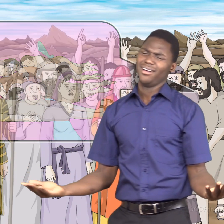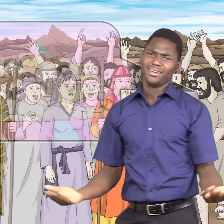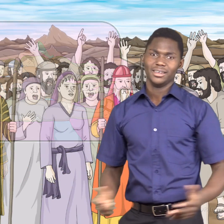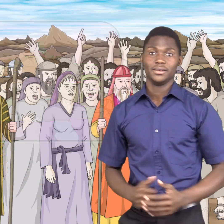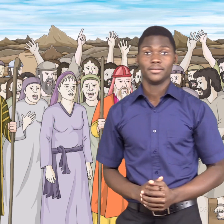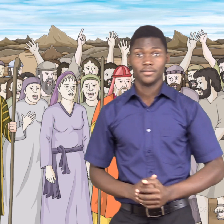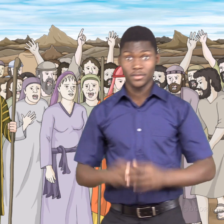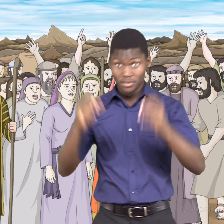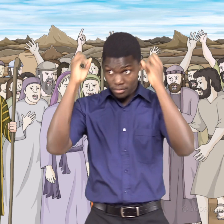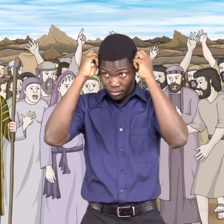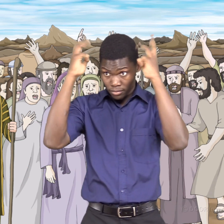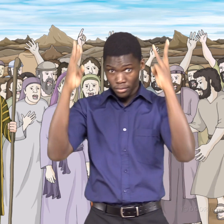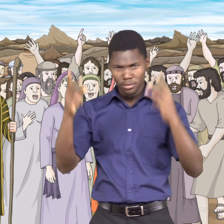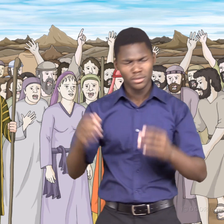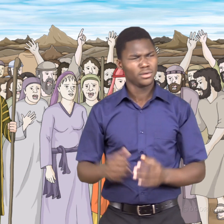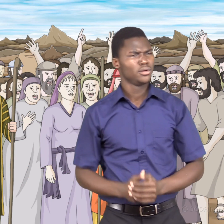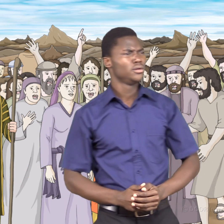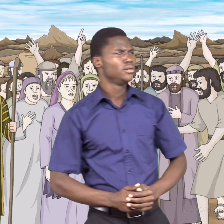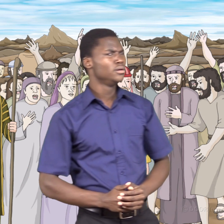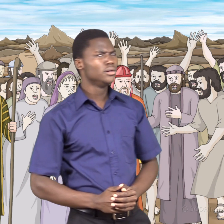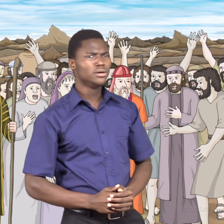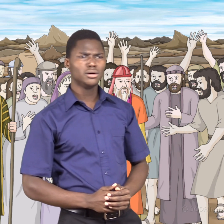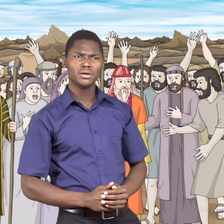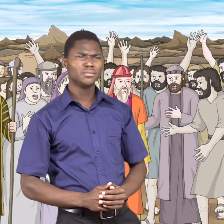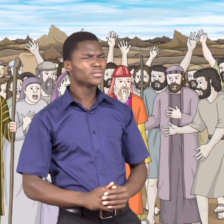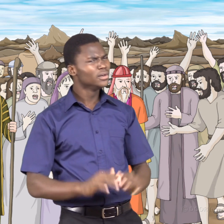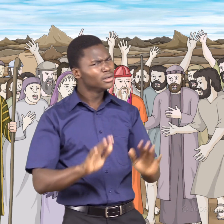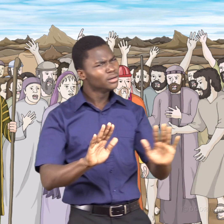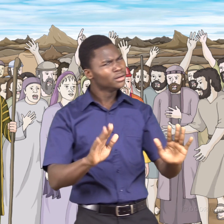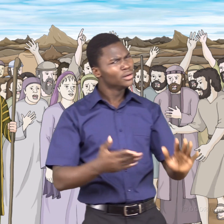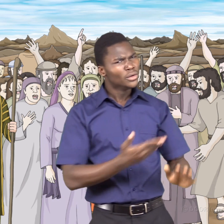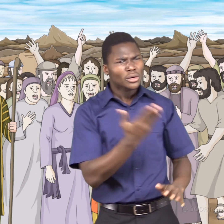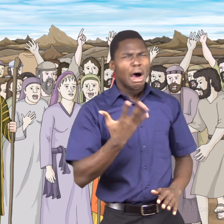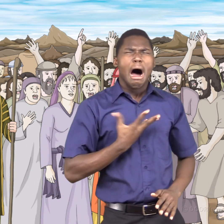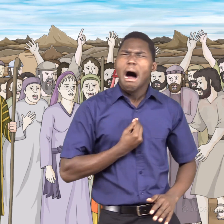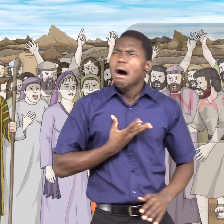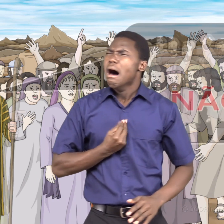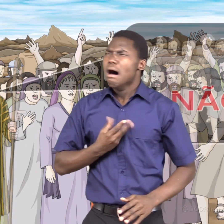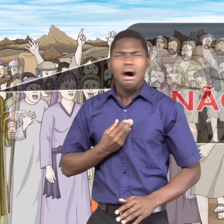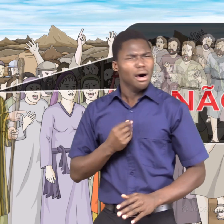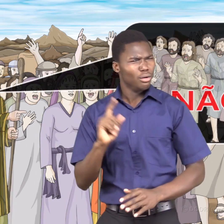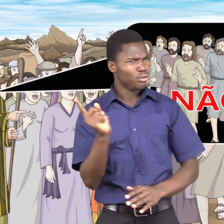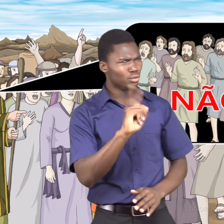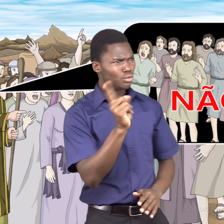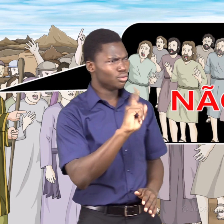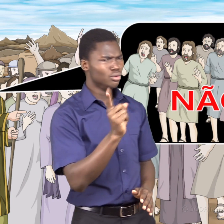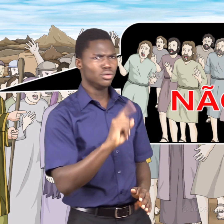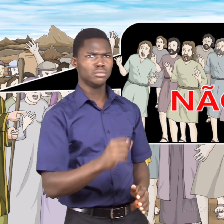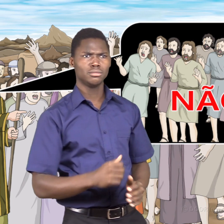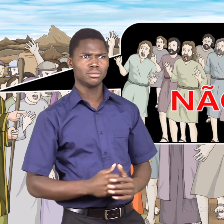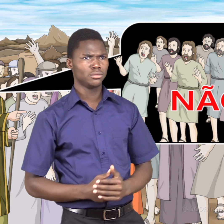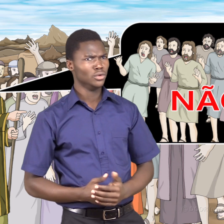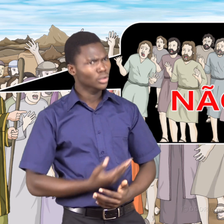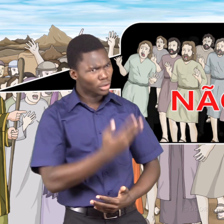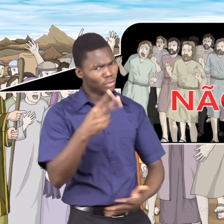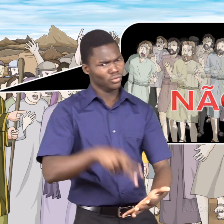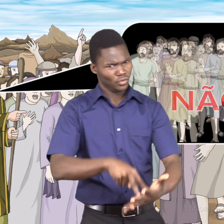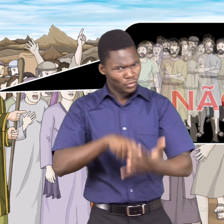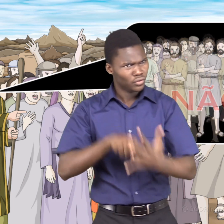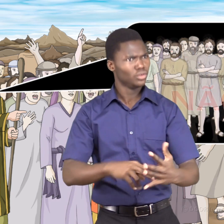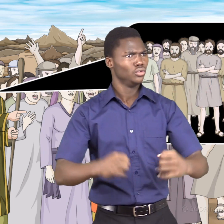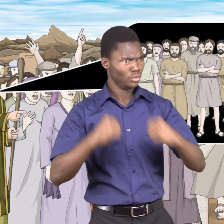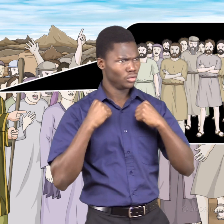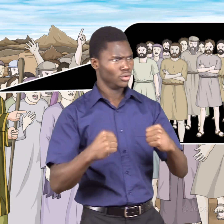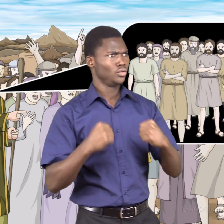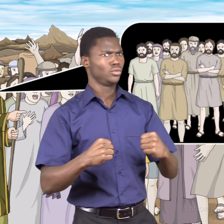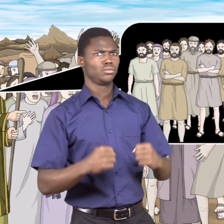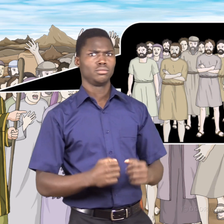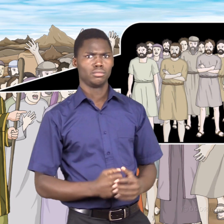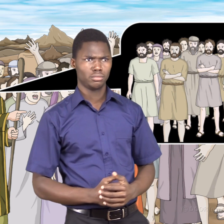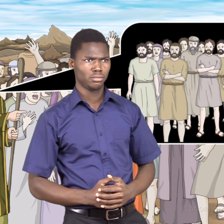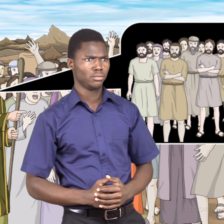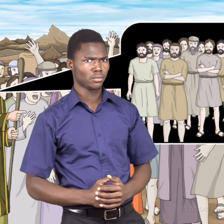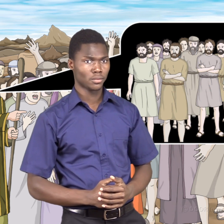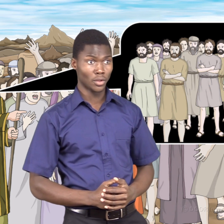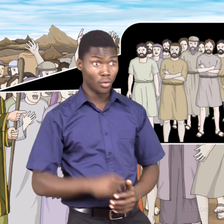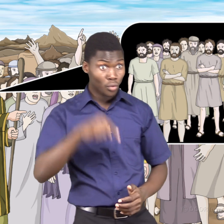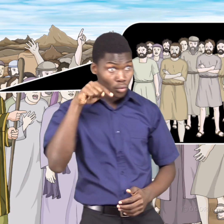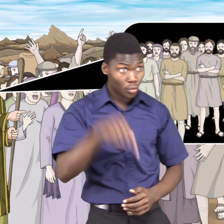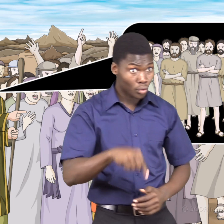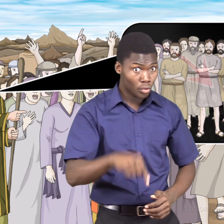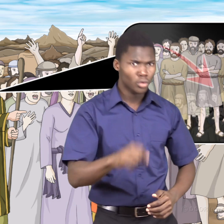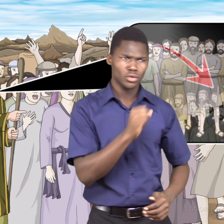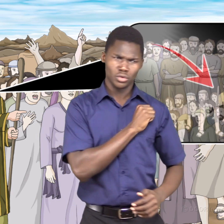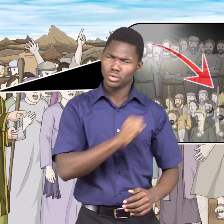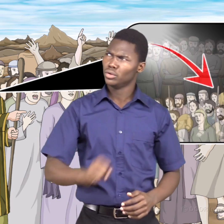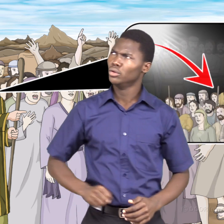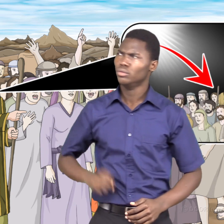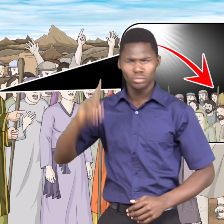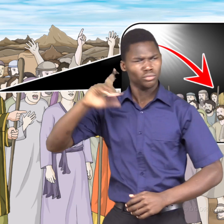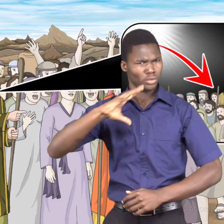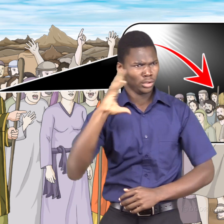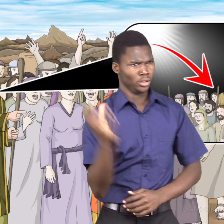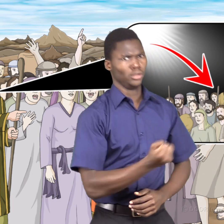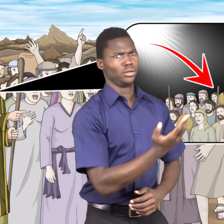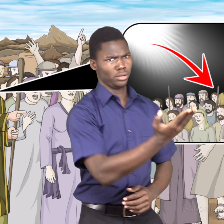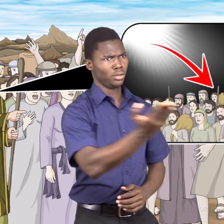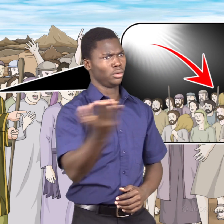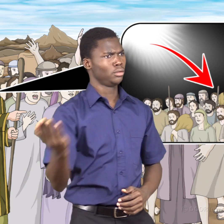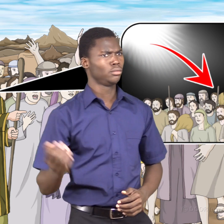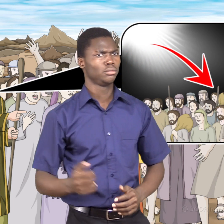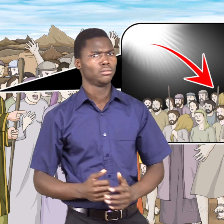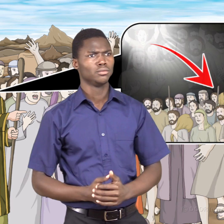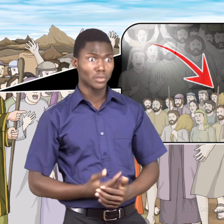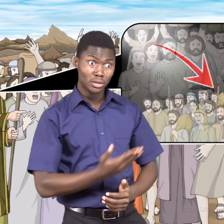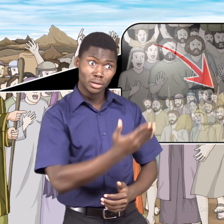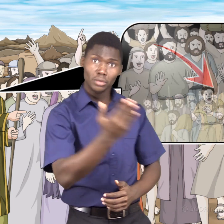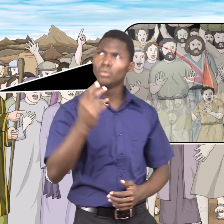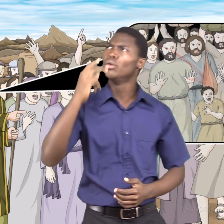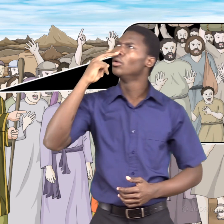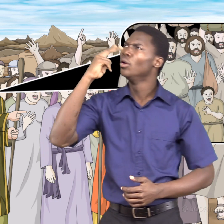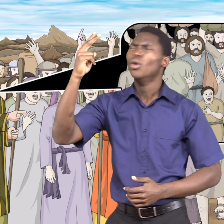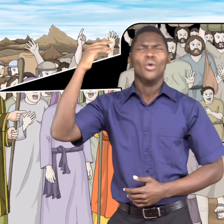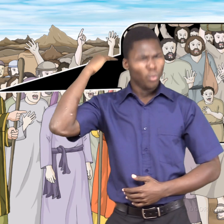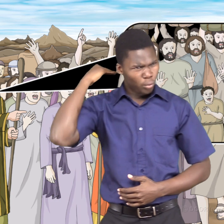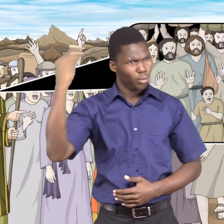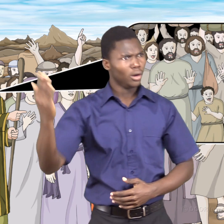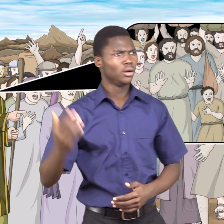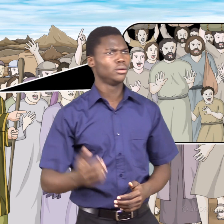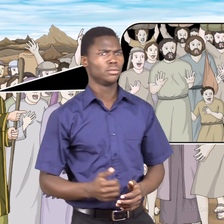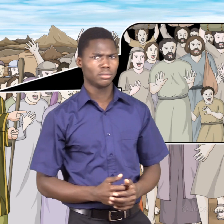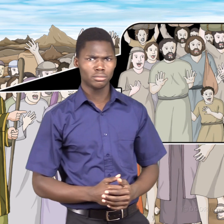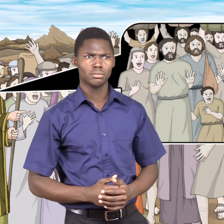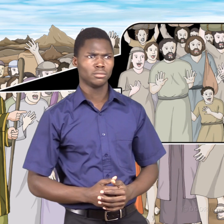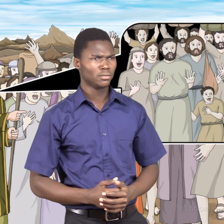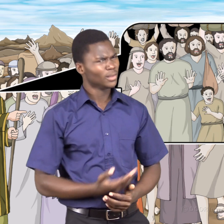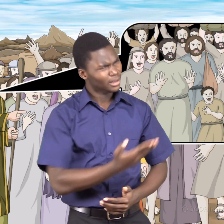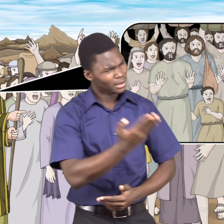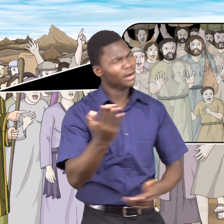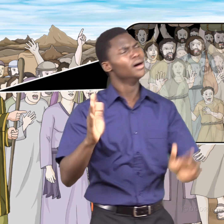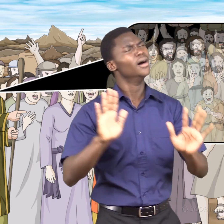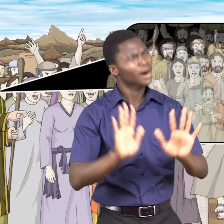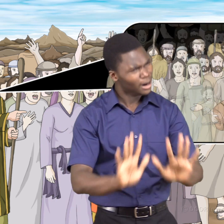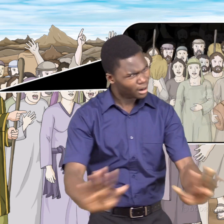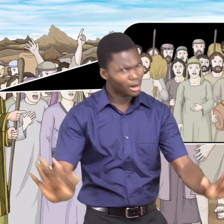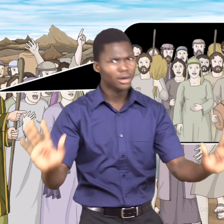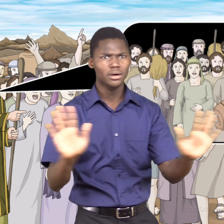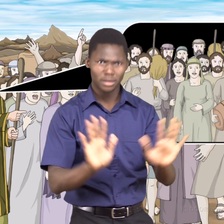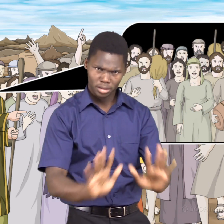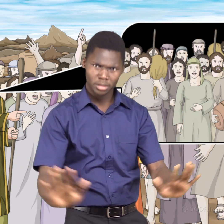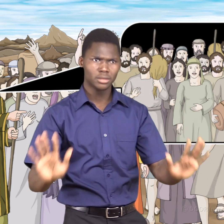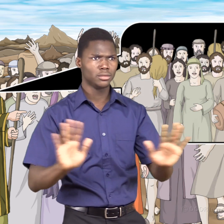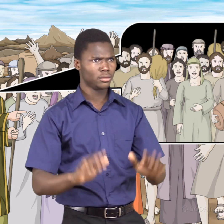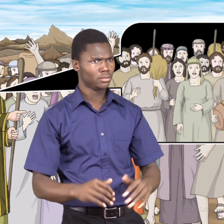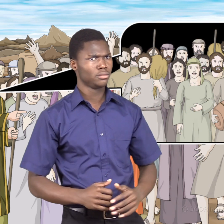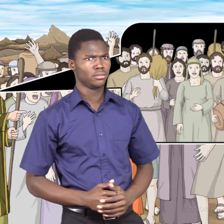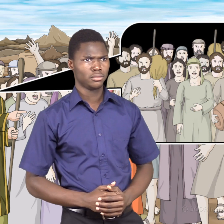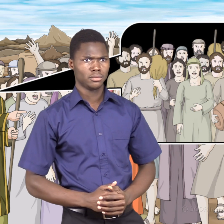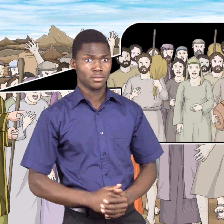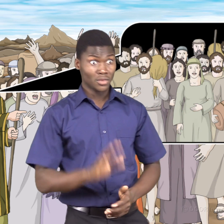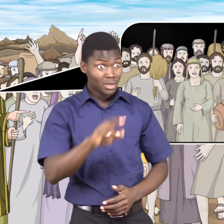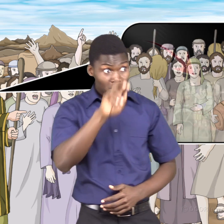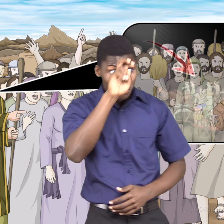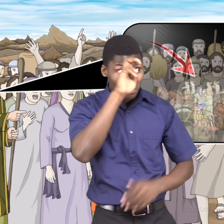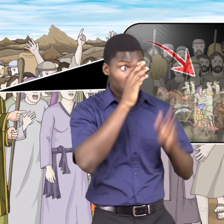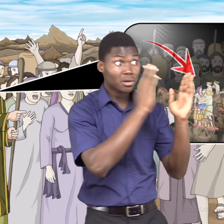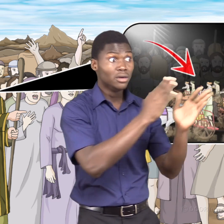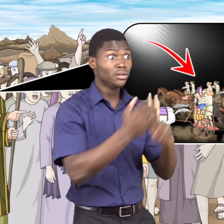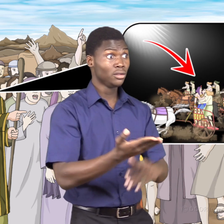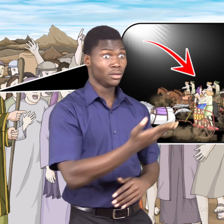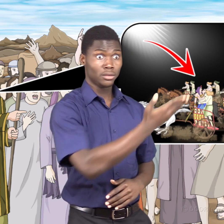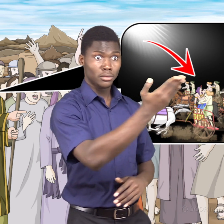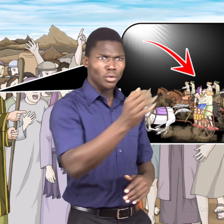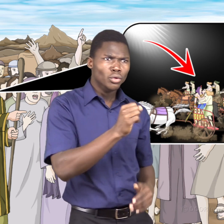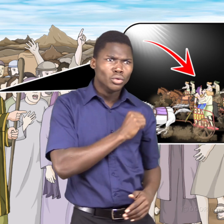But Moses told the people, “Do not be afraid. Stand firm and you will see the LORD’s salvation, which He will accomplish for you today;